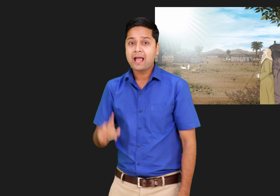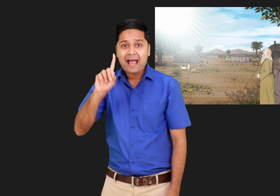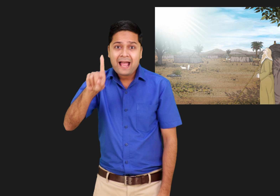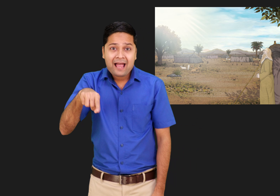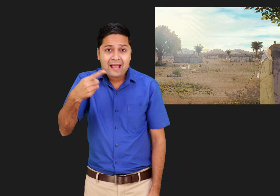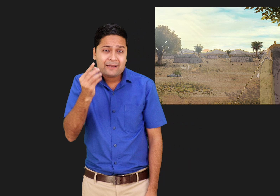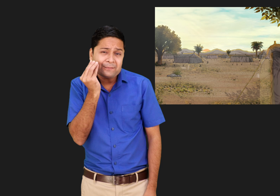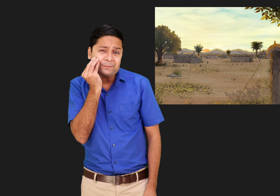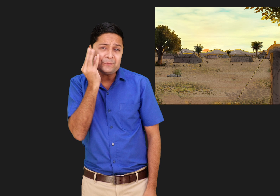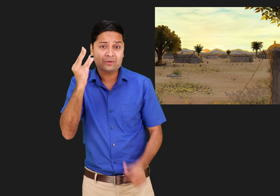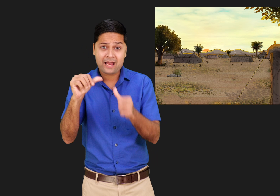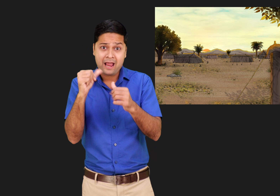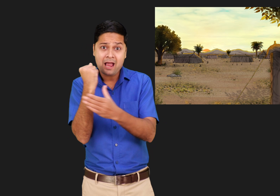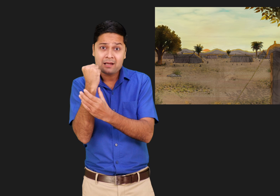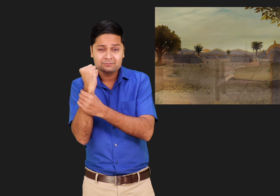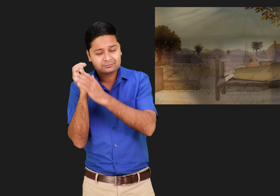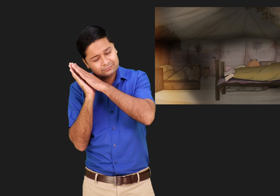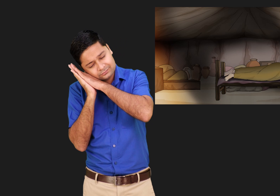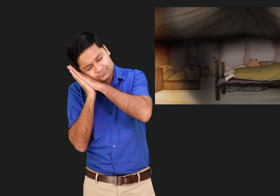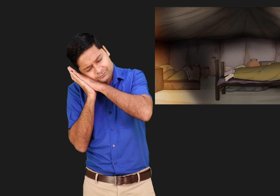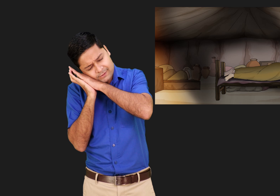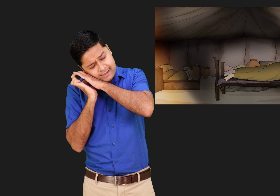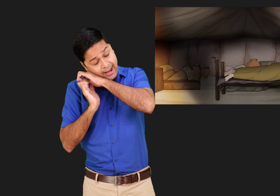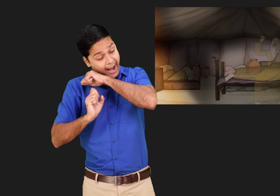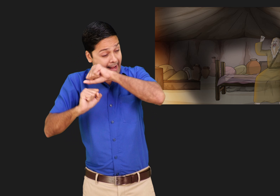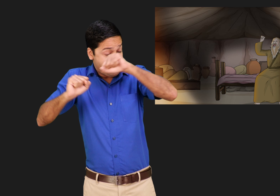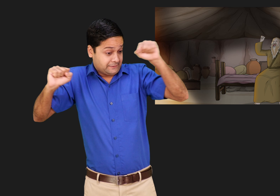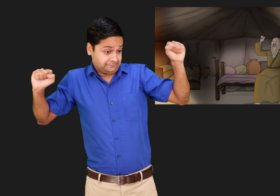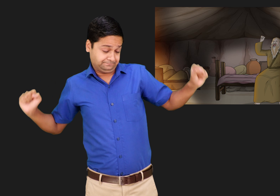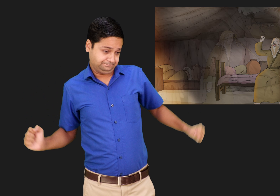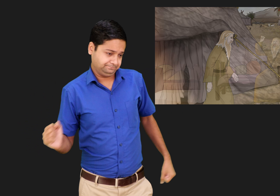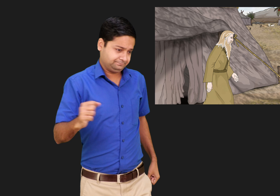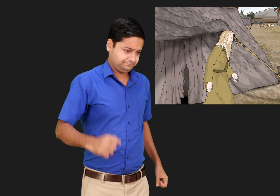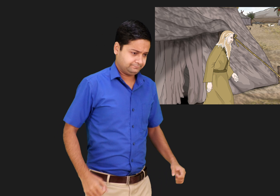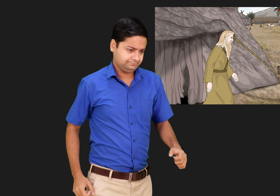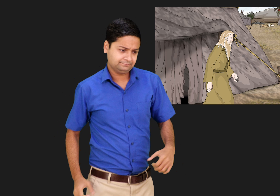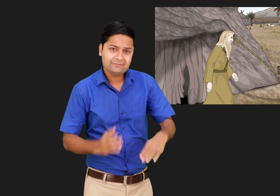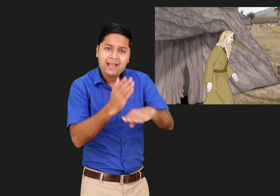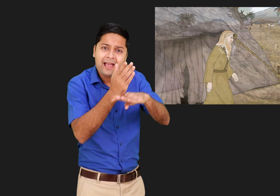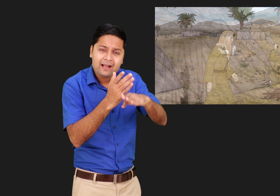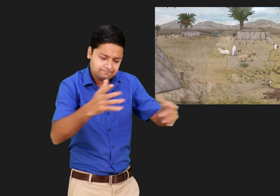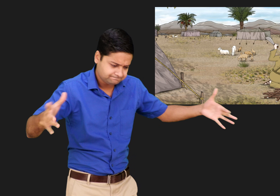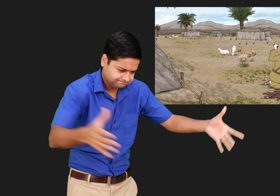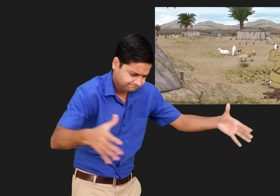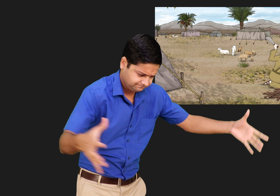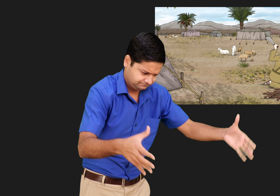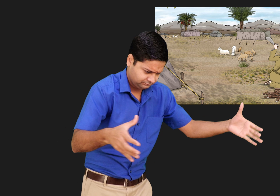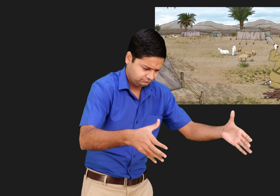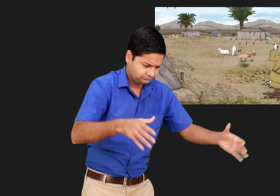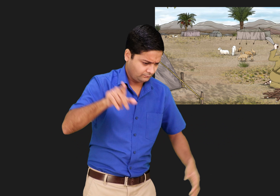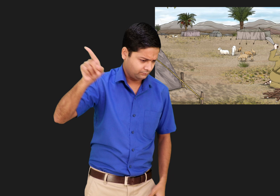So Abraham got up early the next morning, saddled his donkey, and took along two of his servants and his son Isaac.